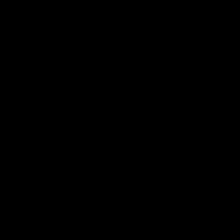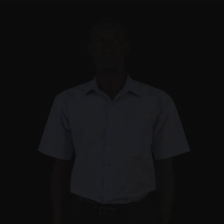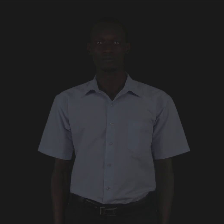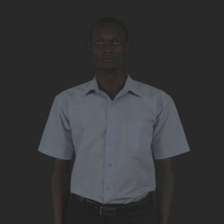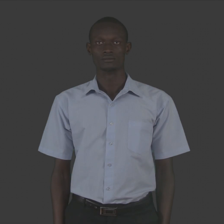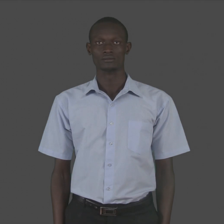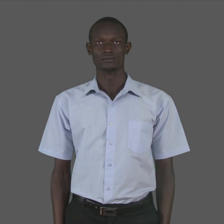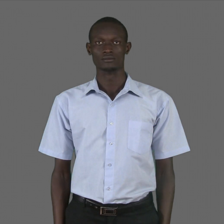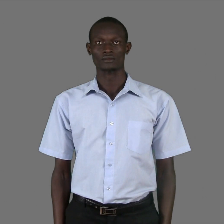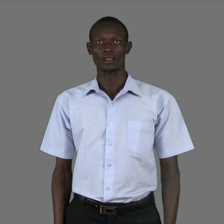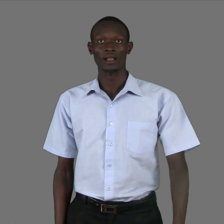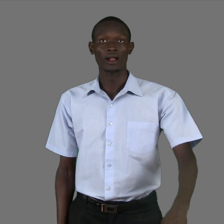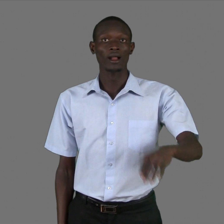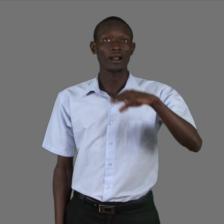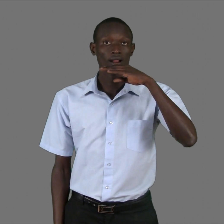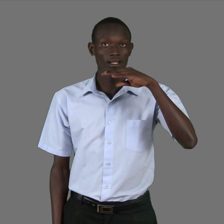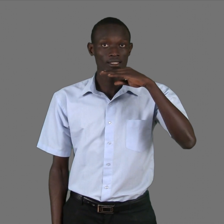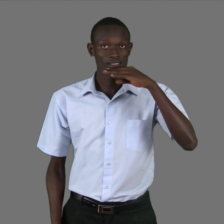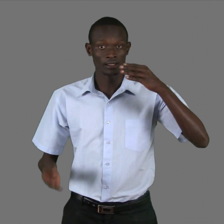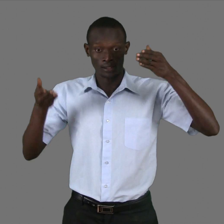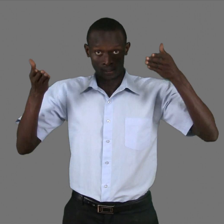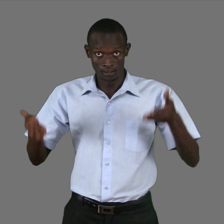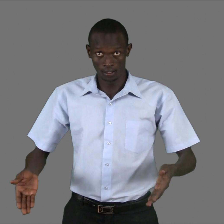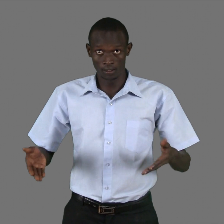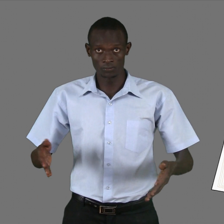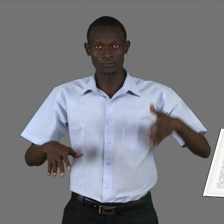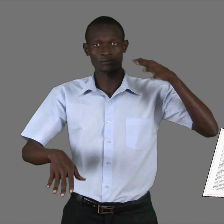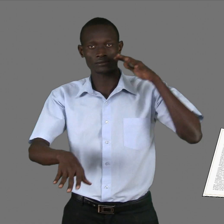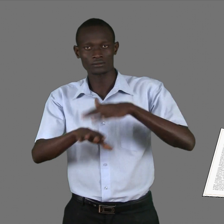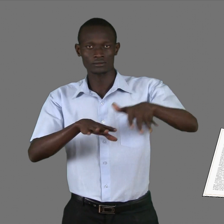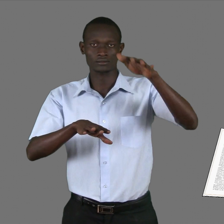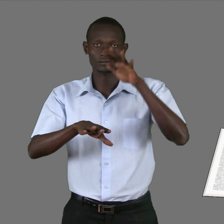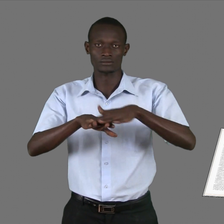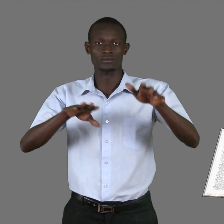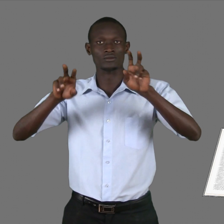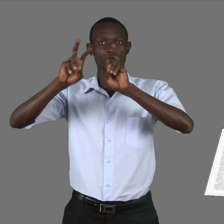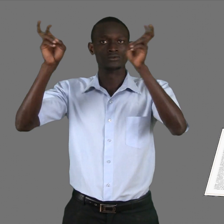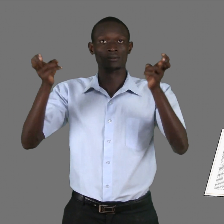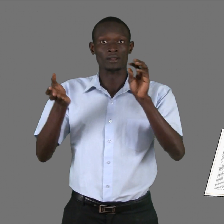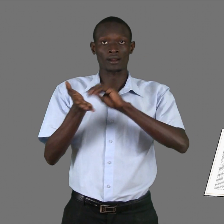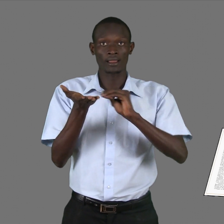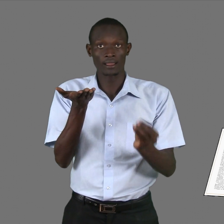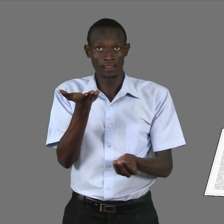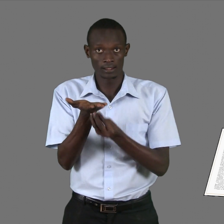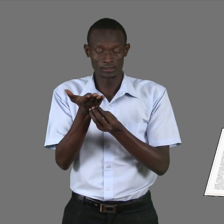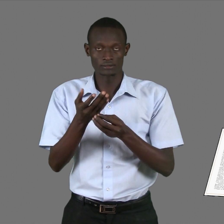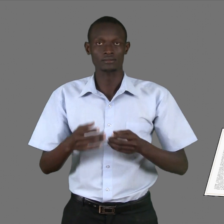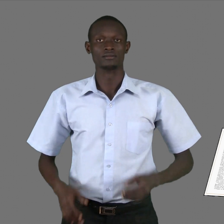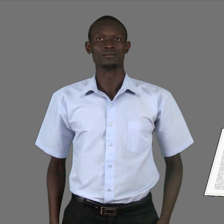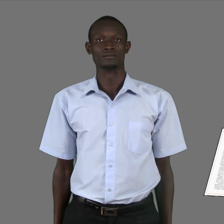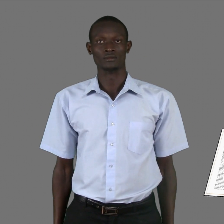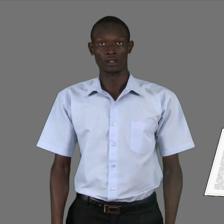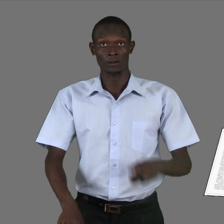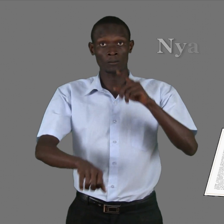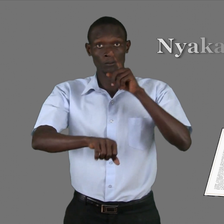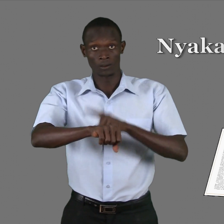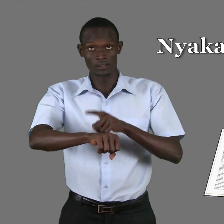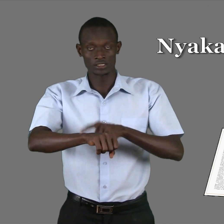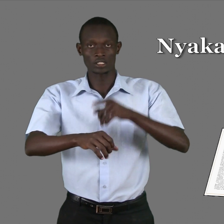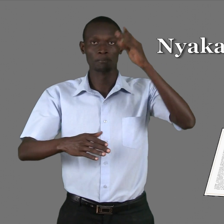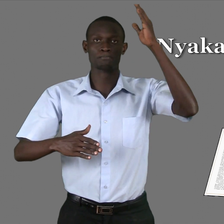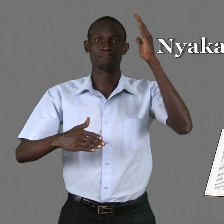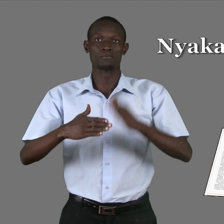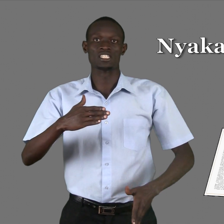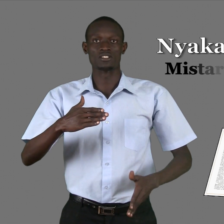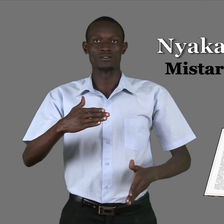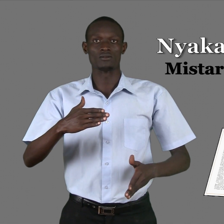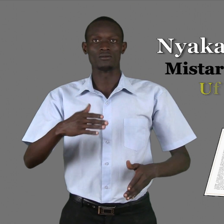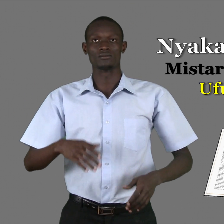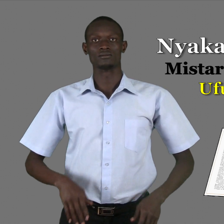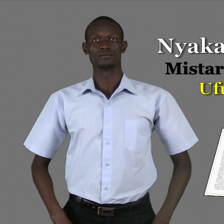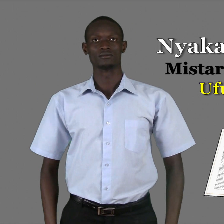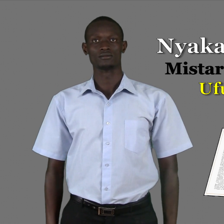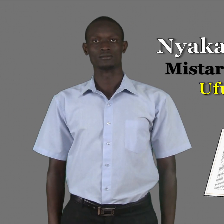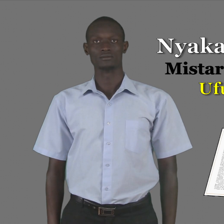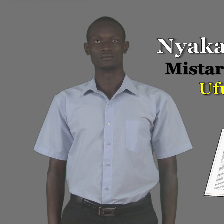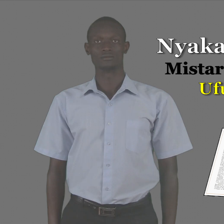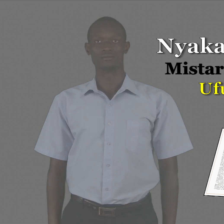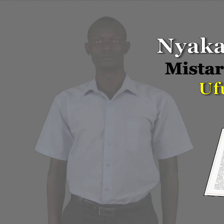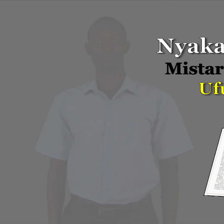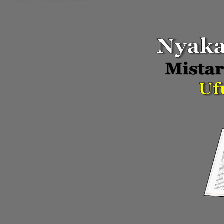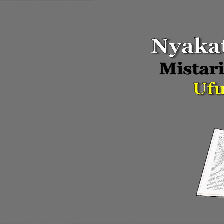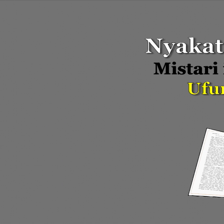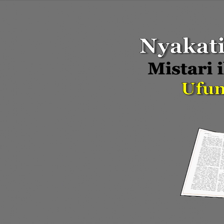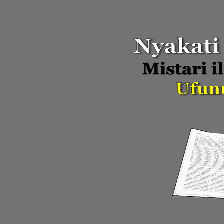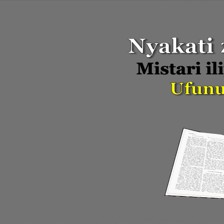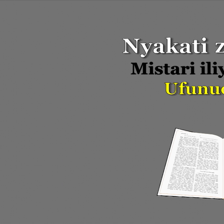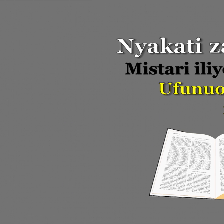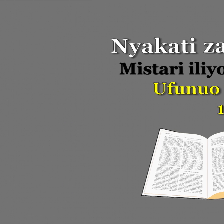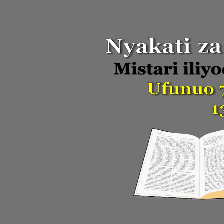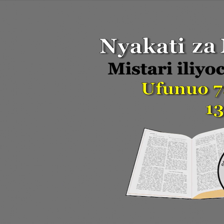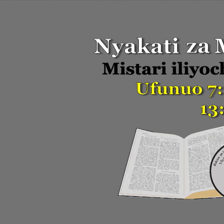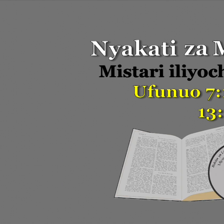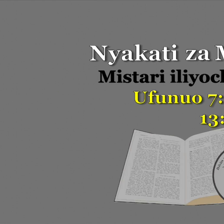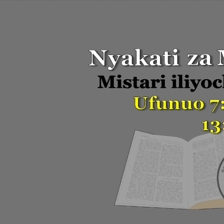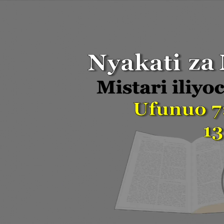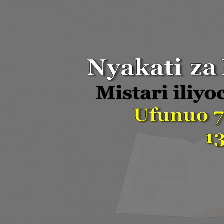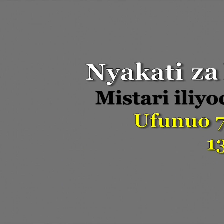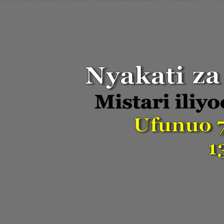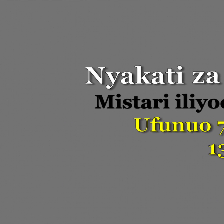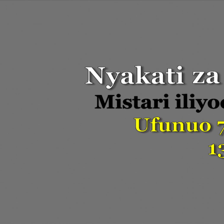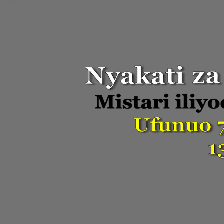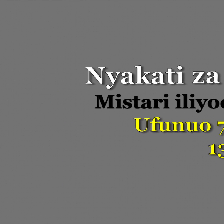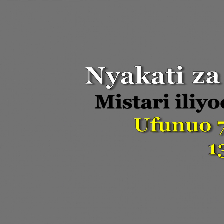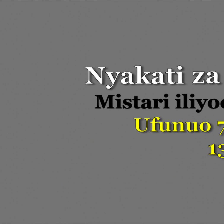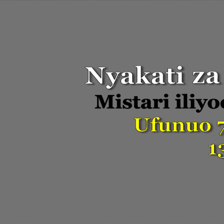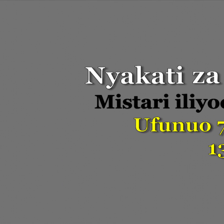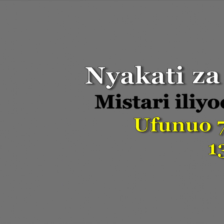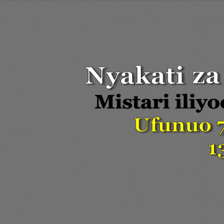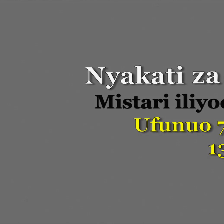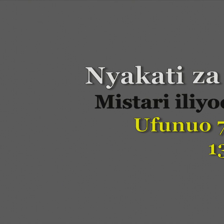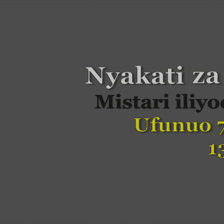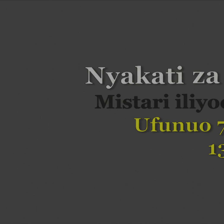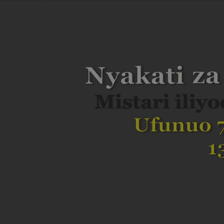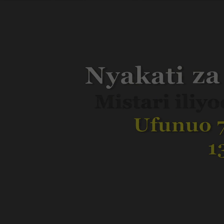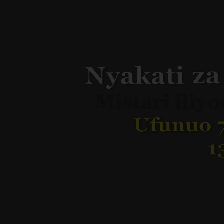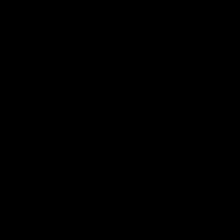The end times